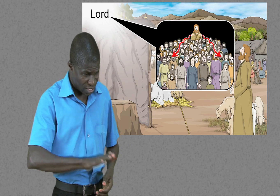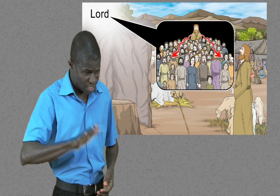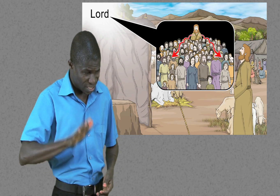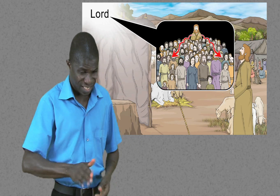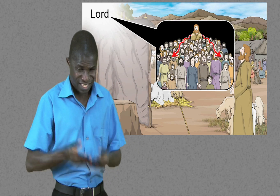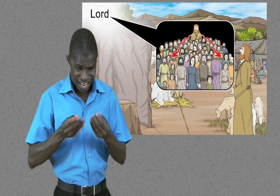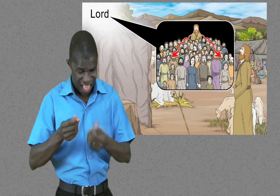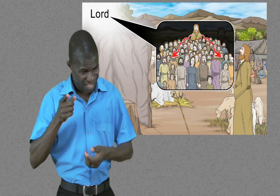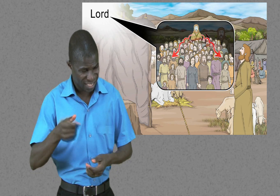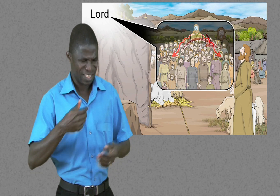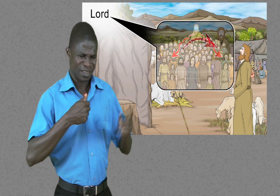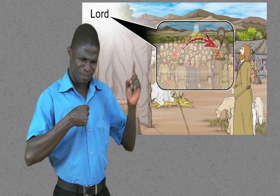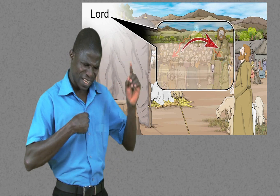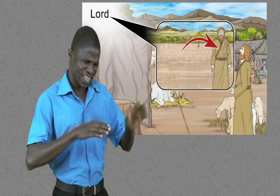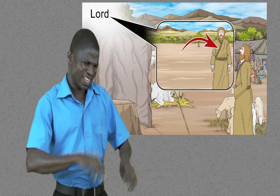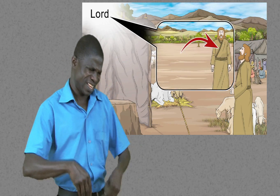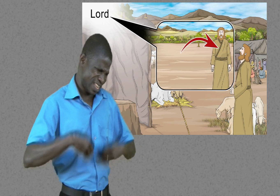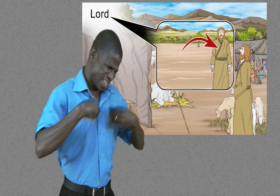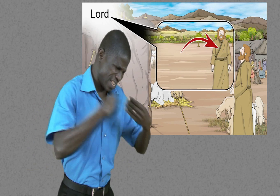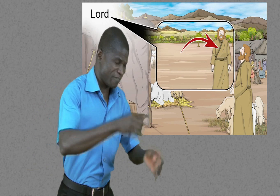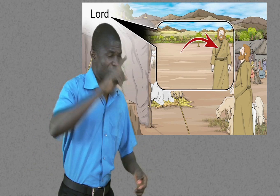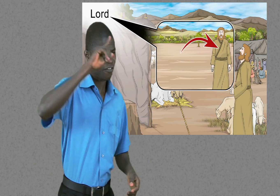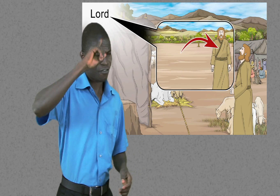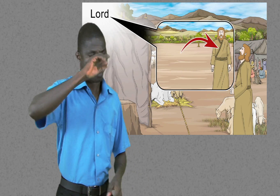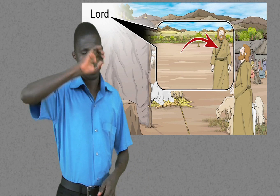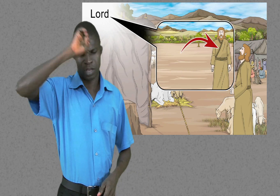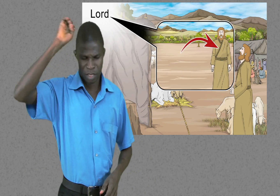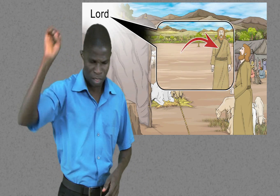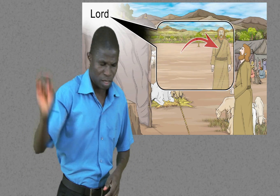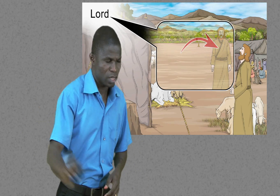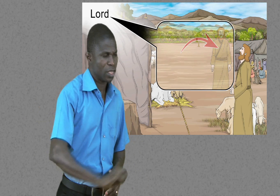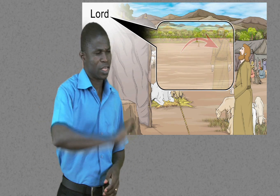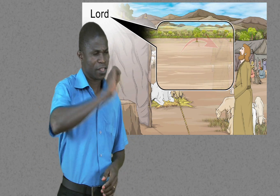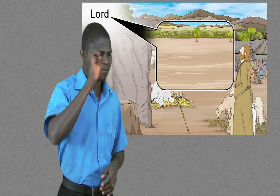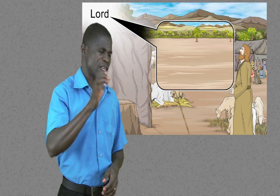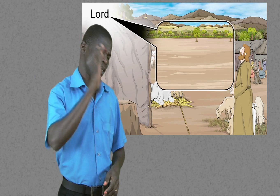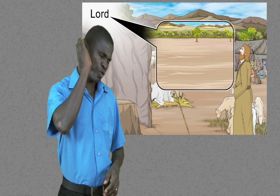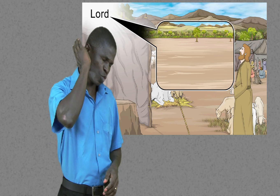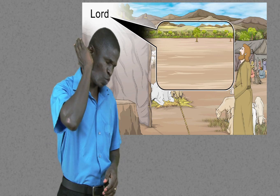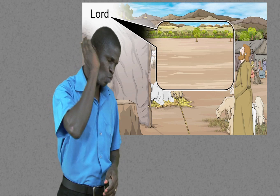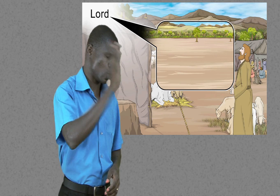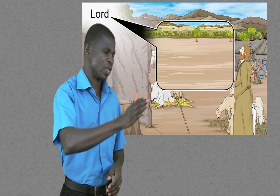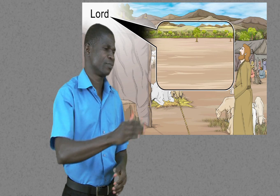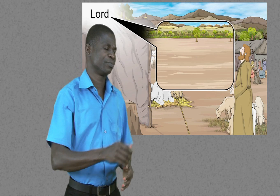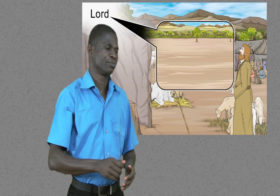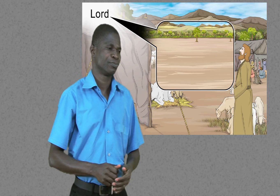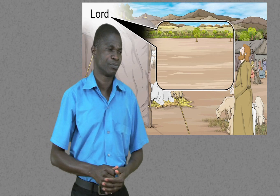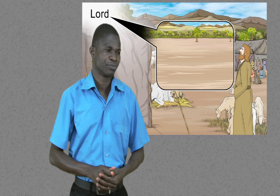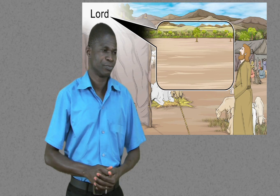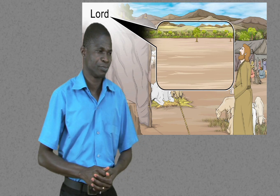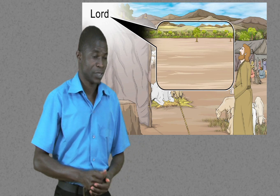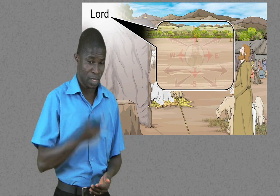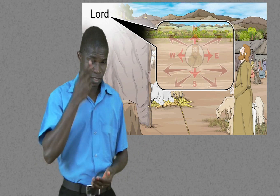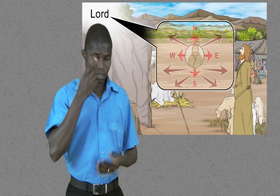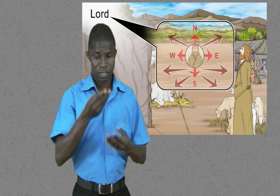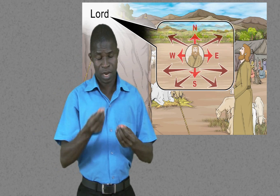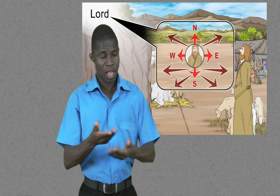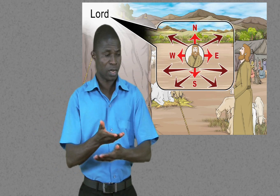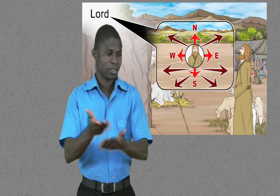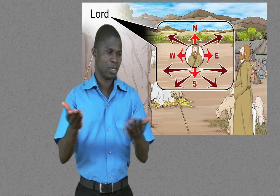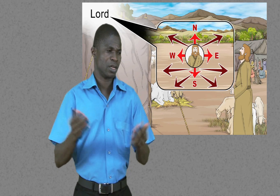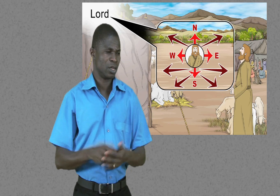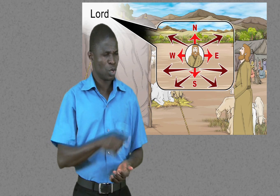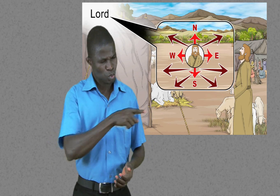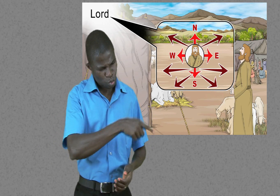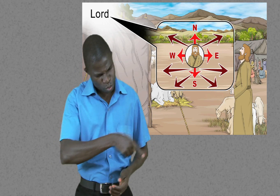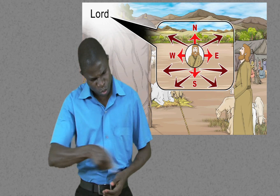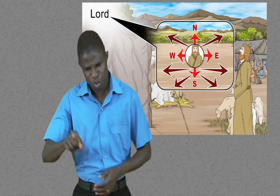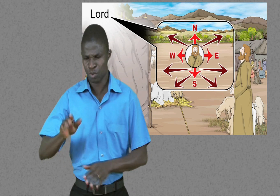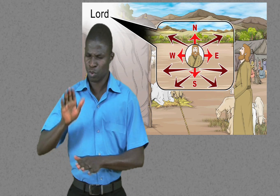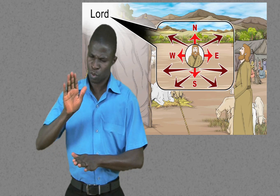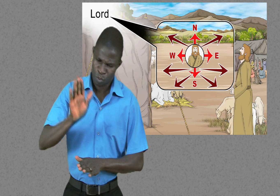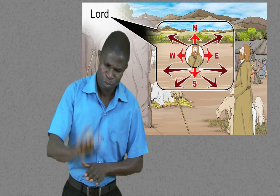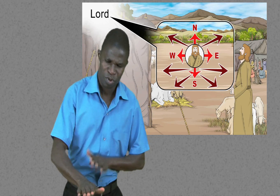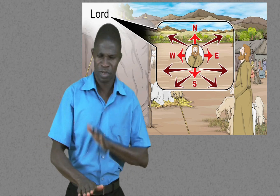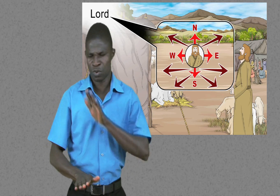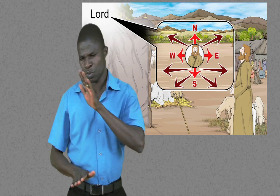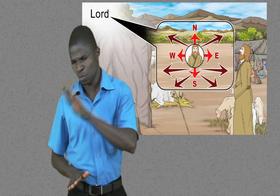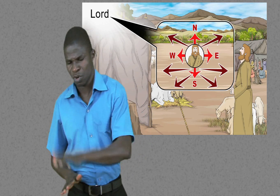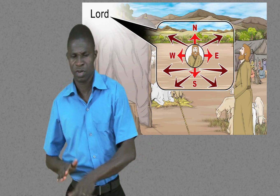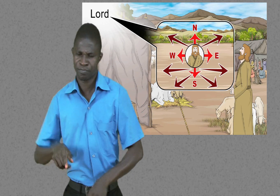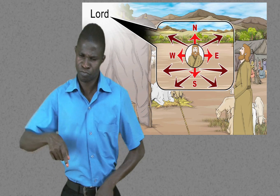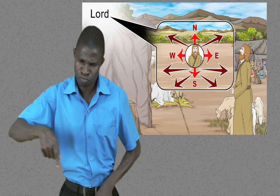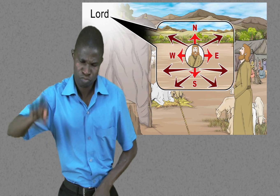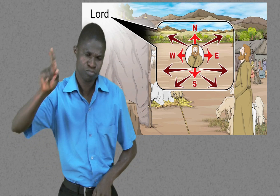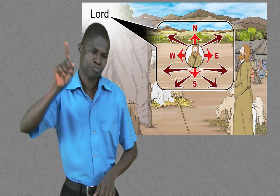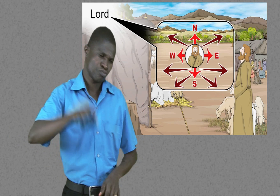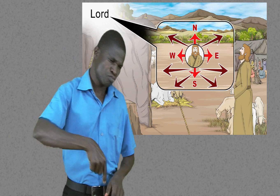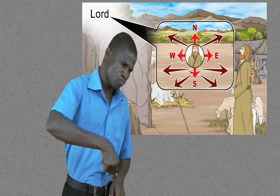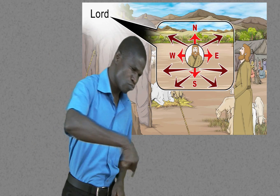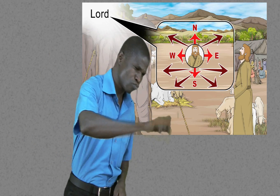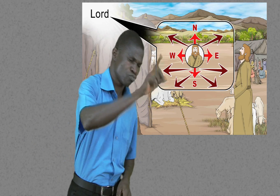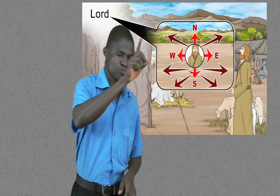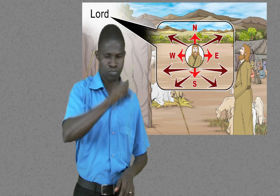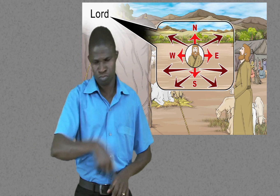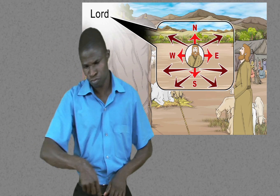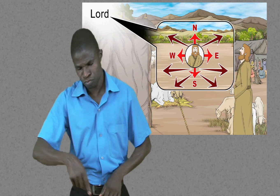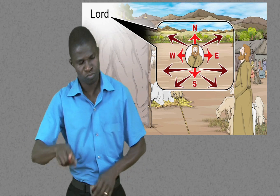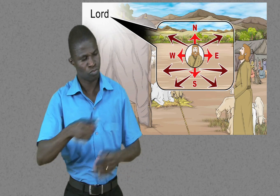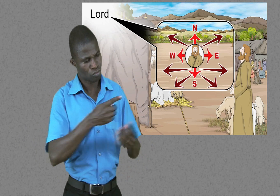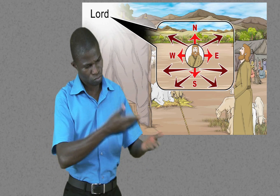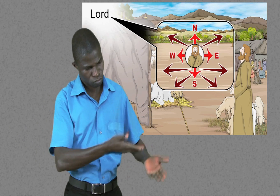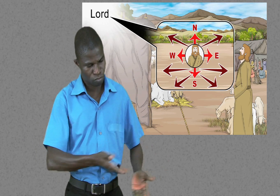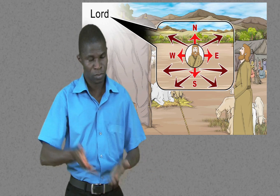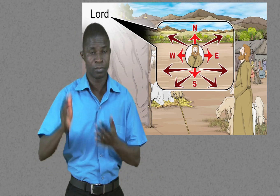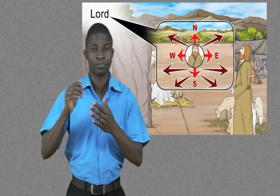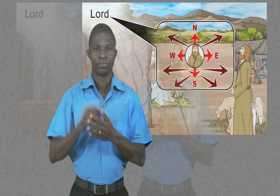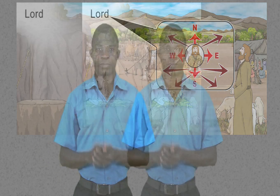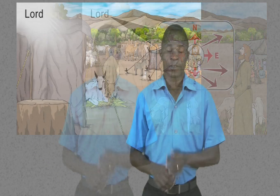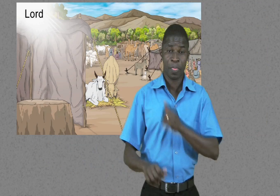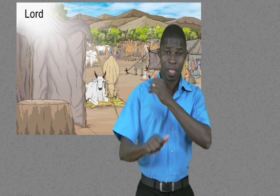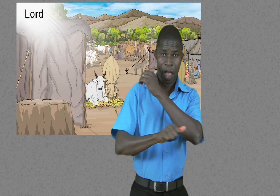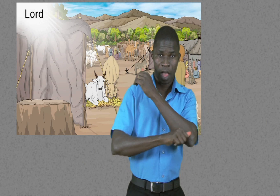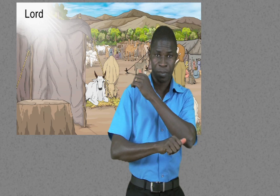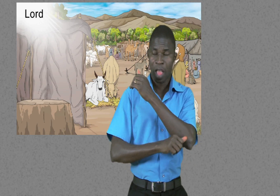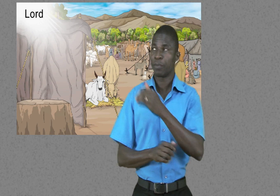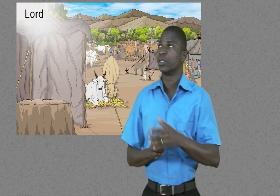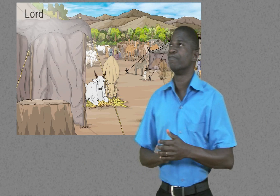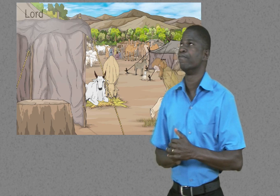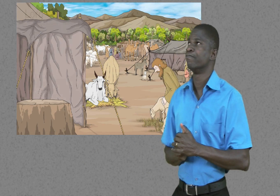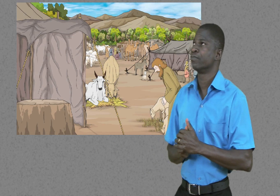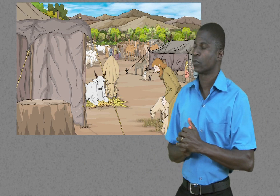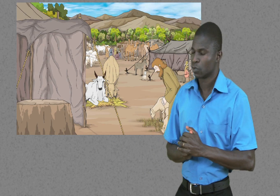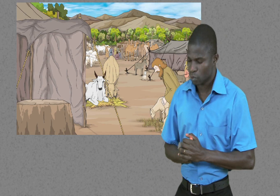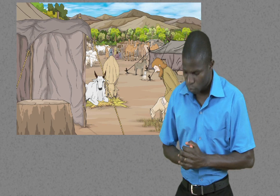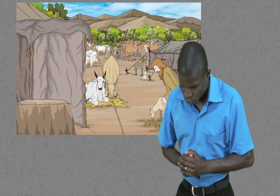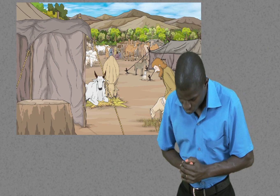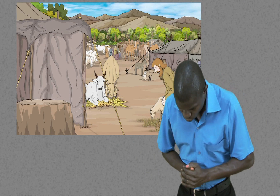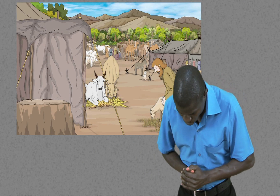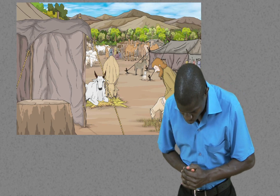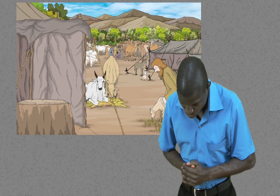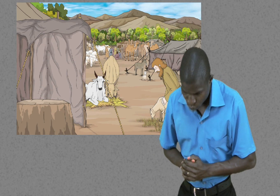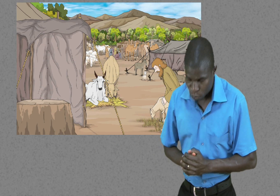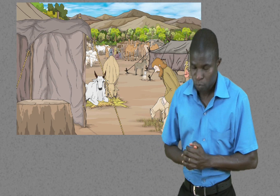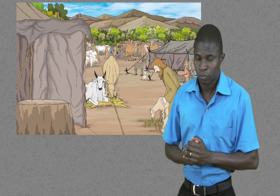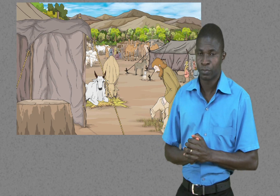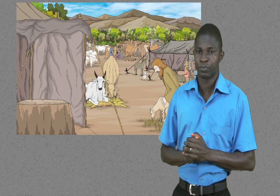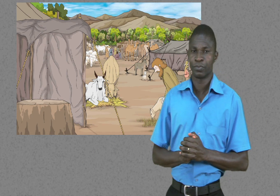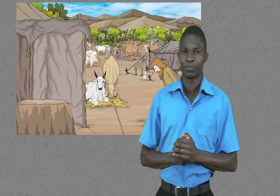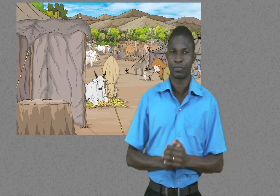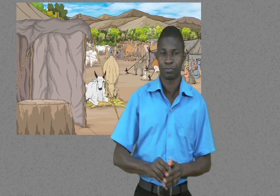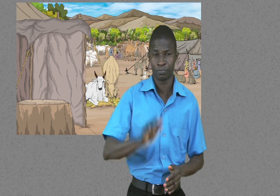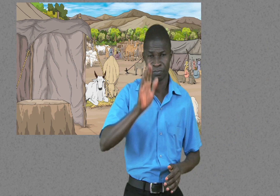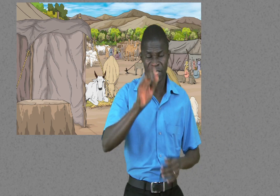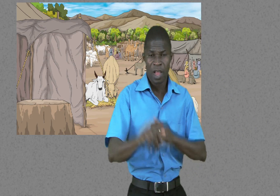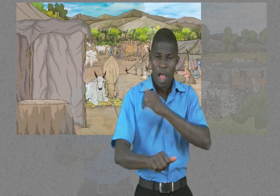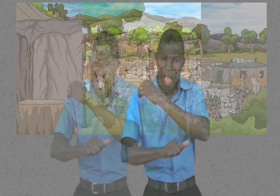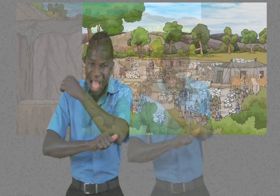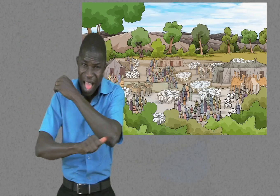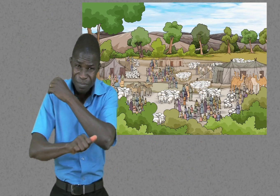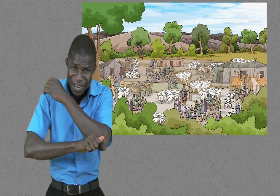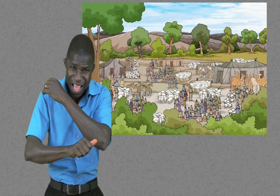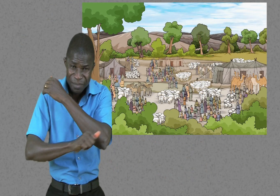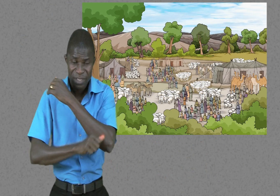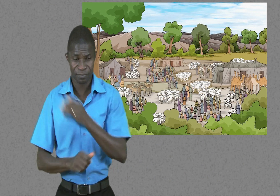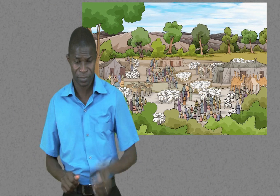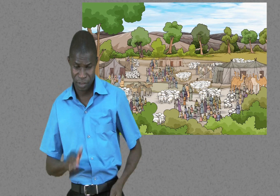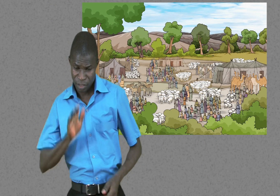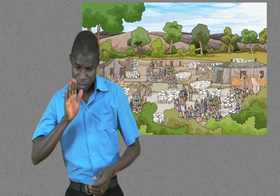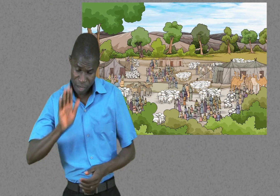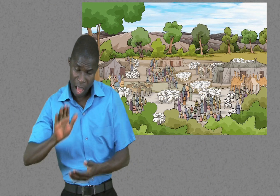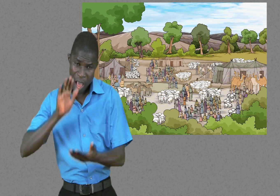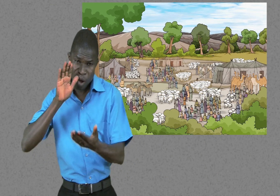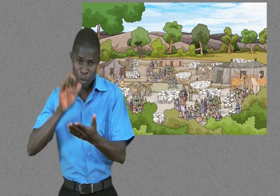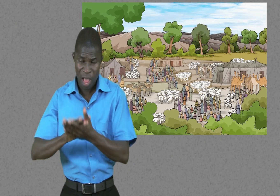Get up and walk around the land, through its length and breadth, for I will give it to you.”